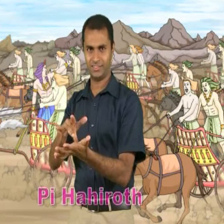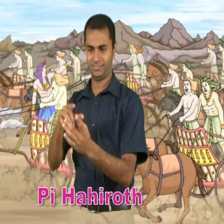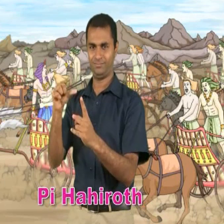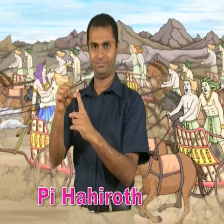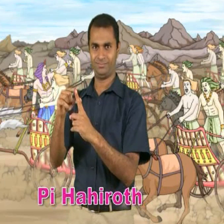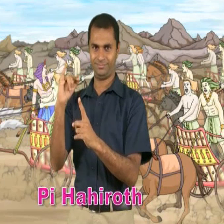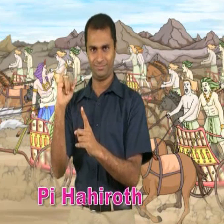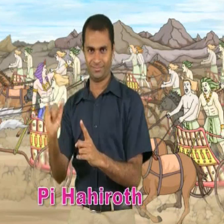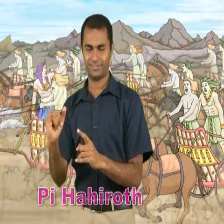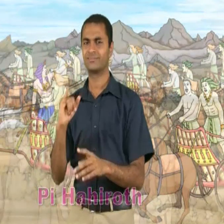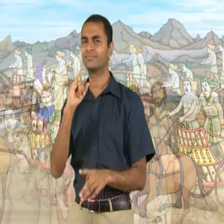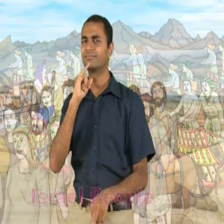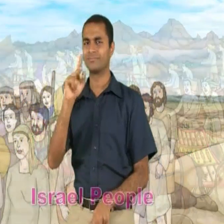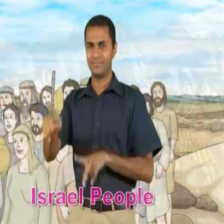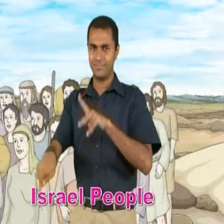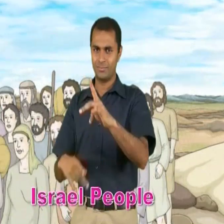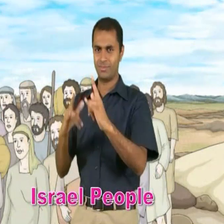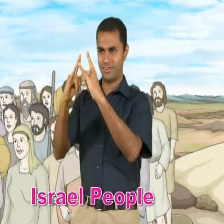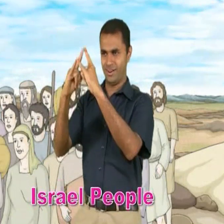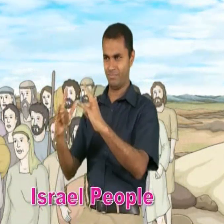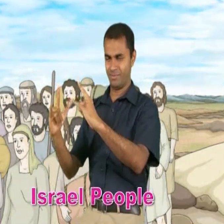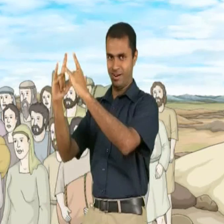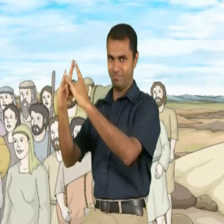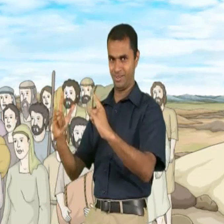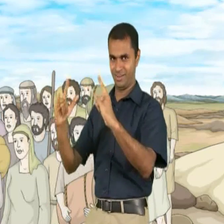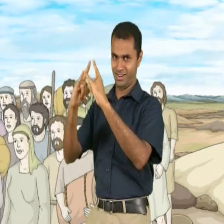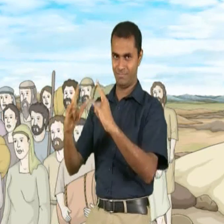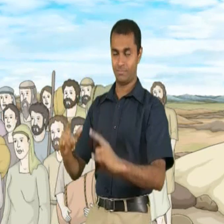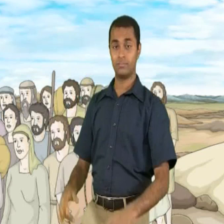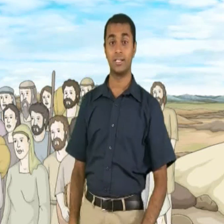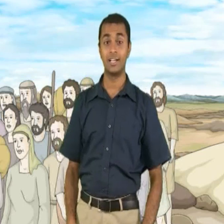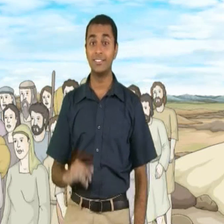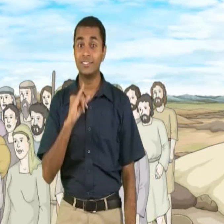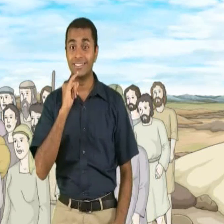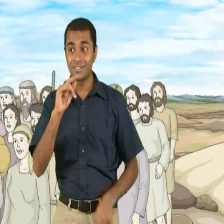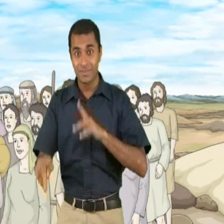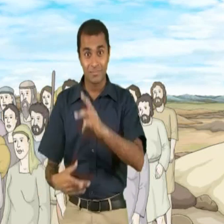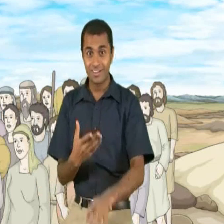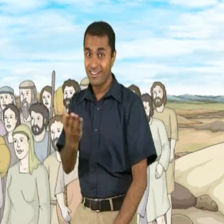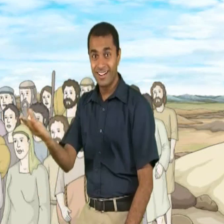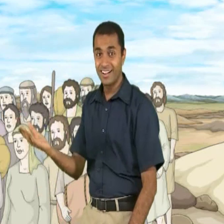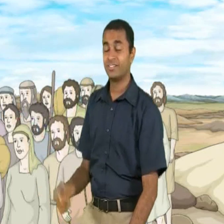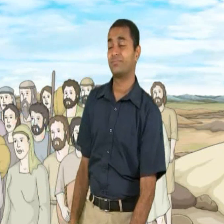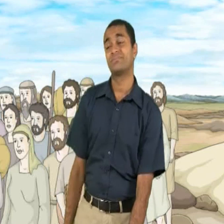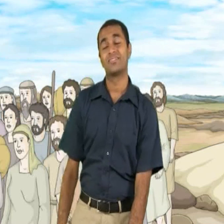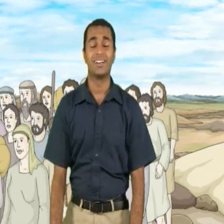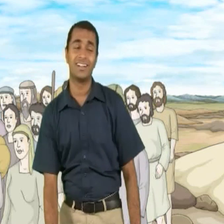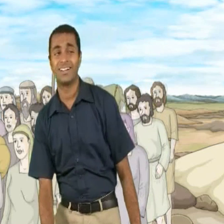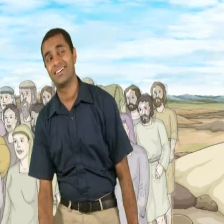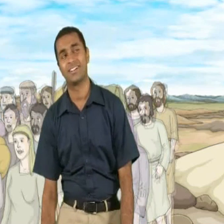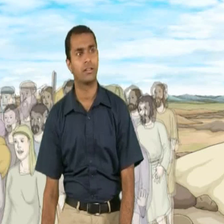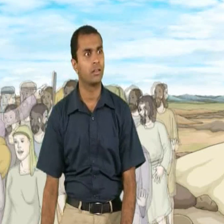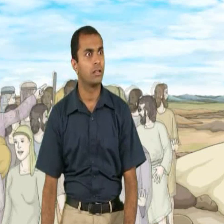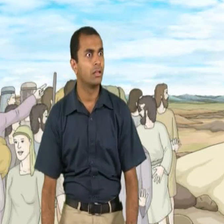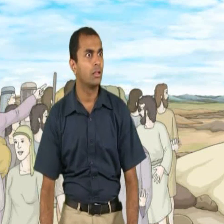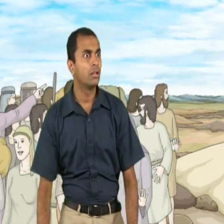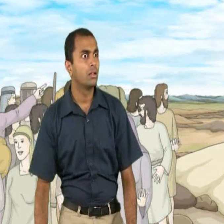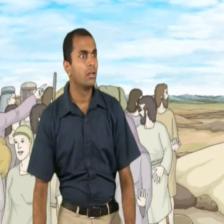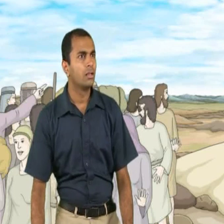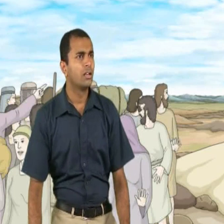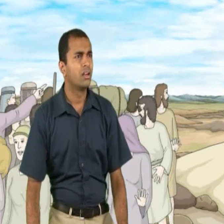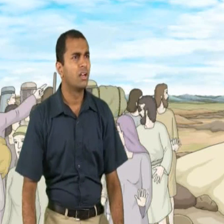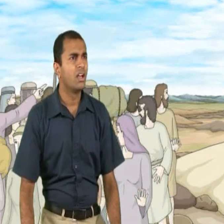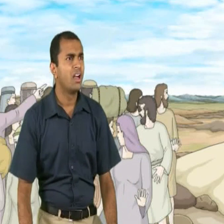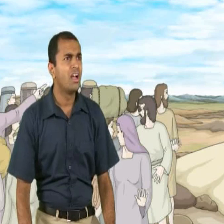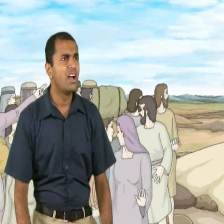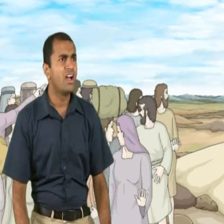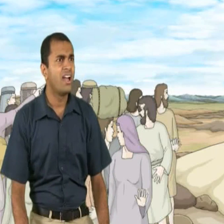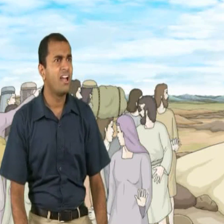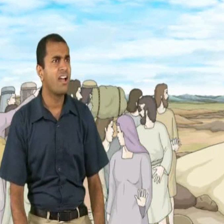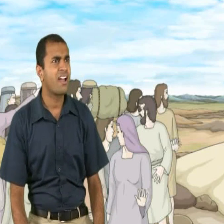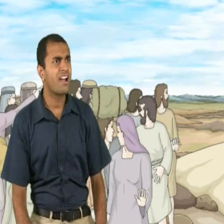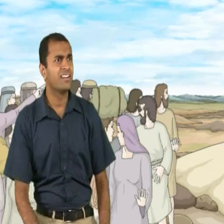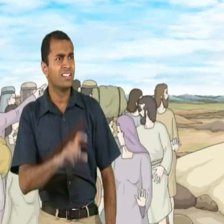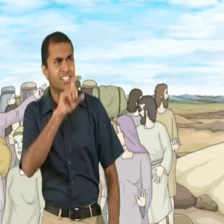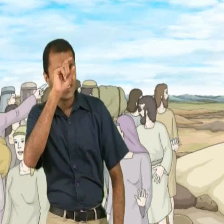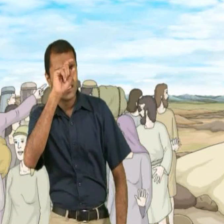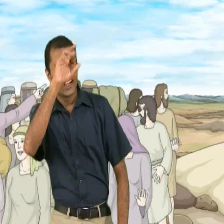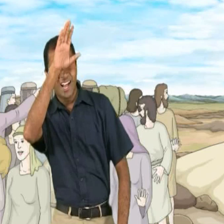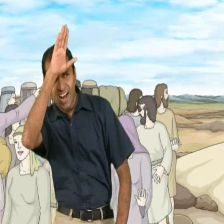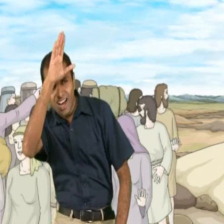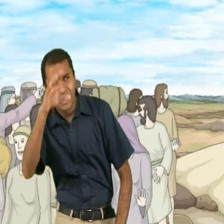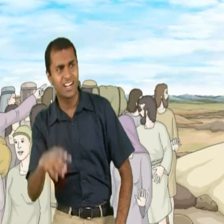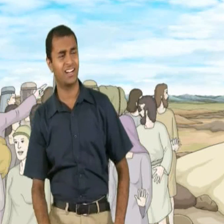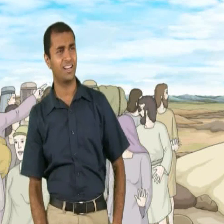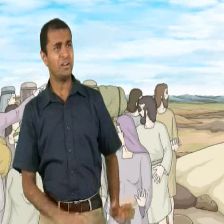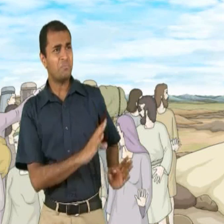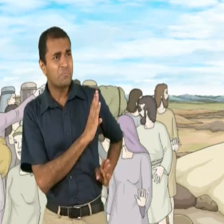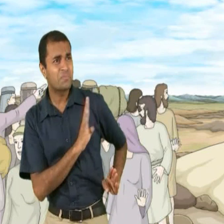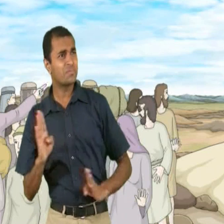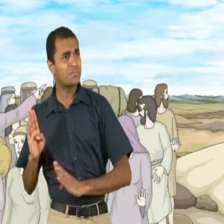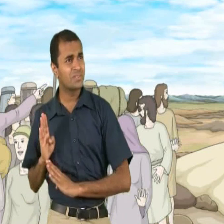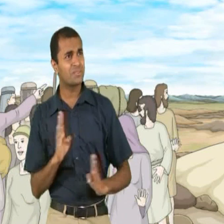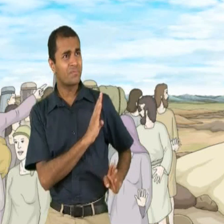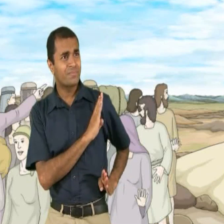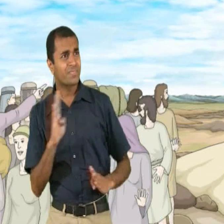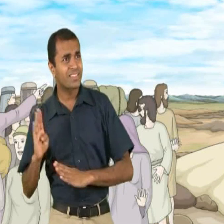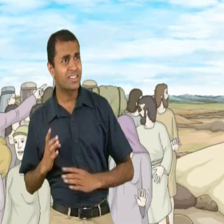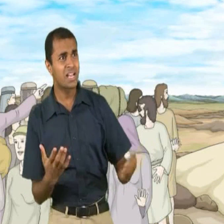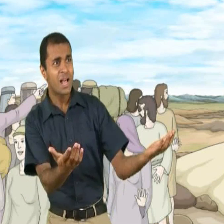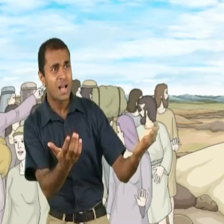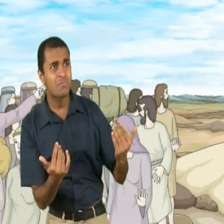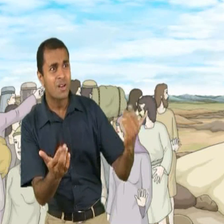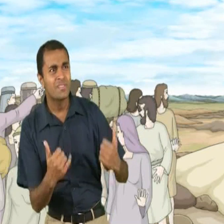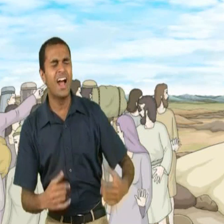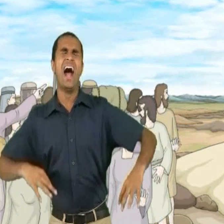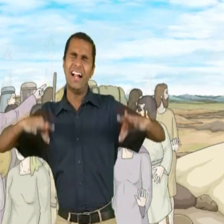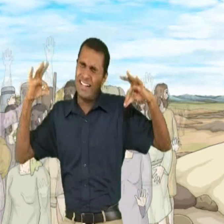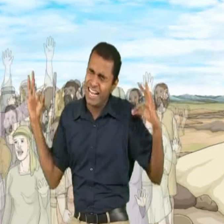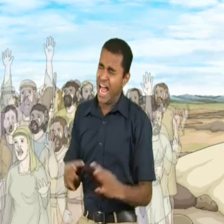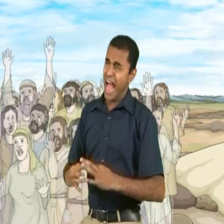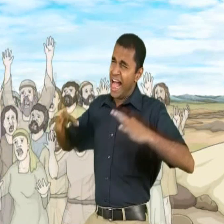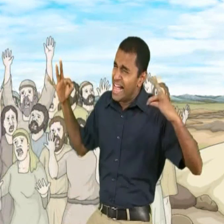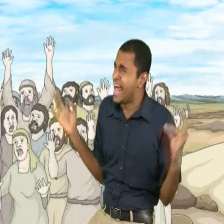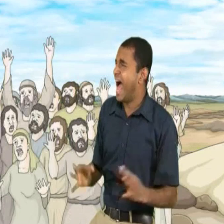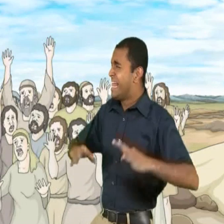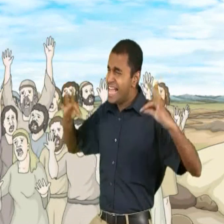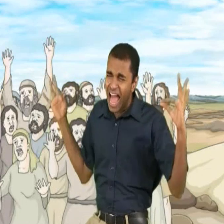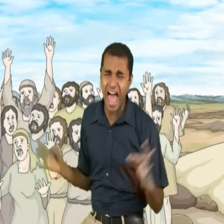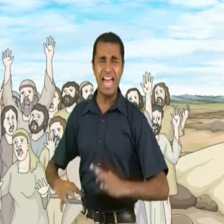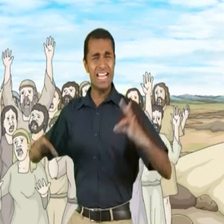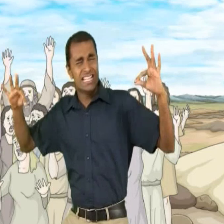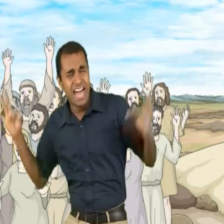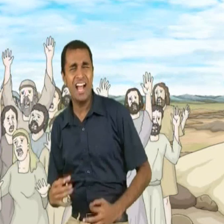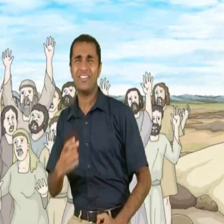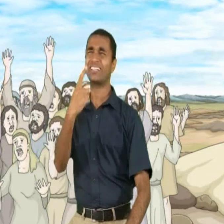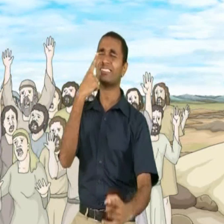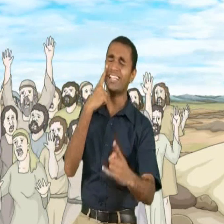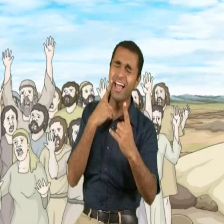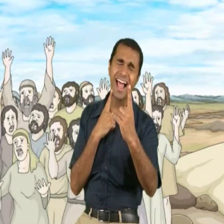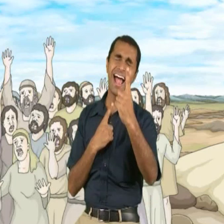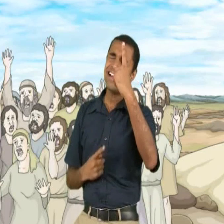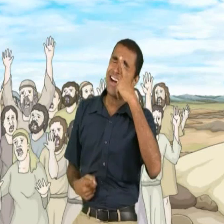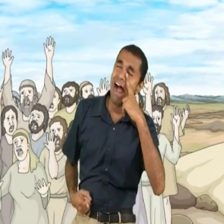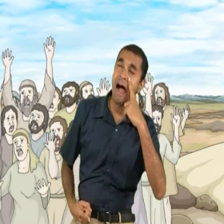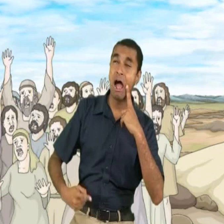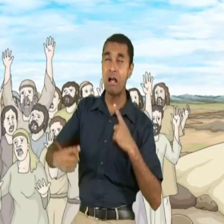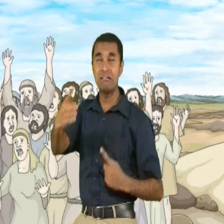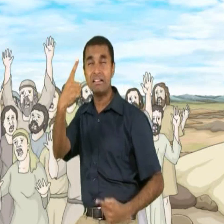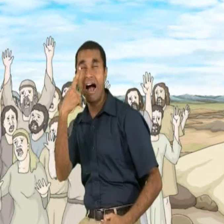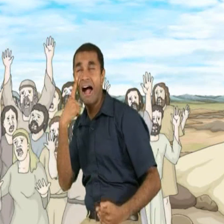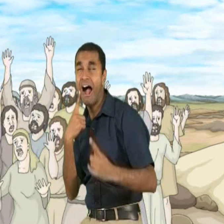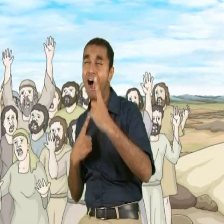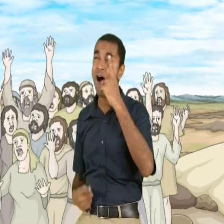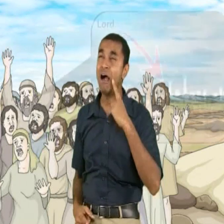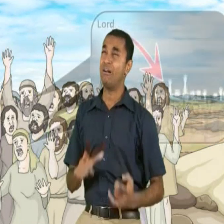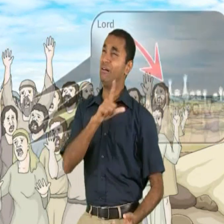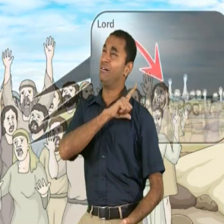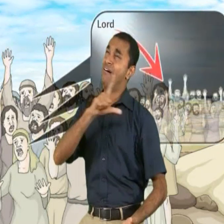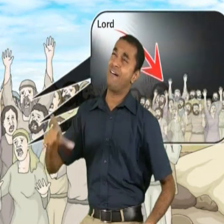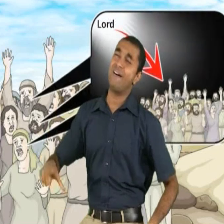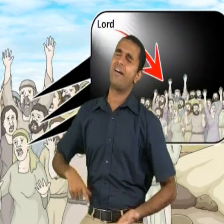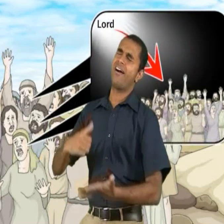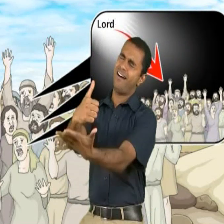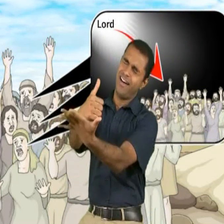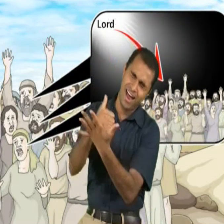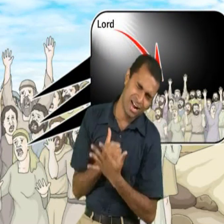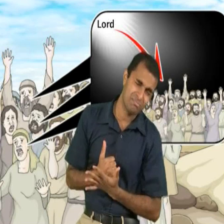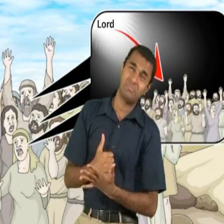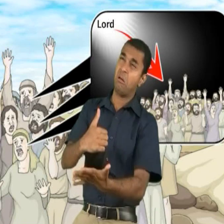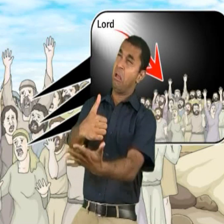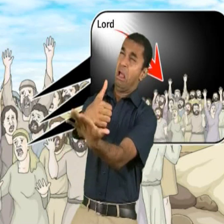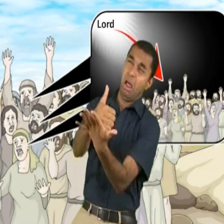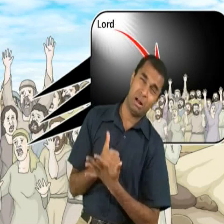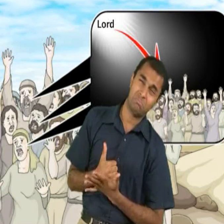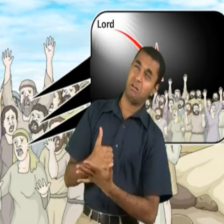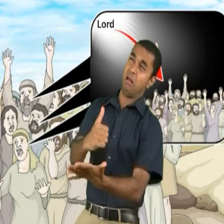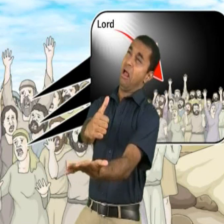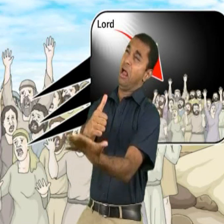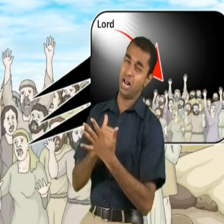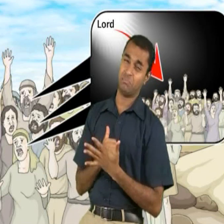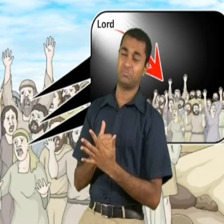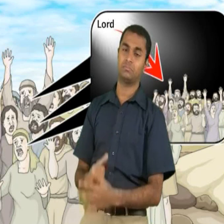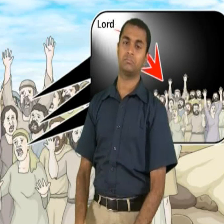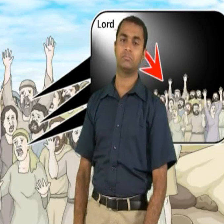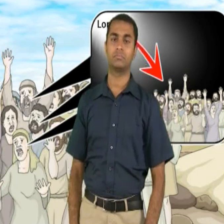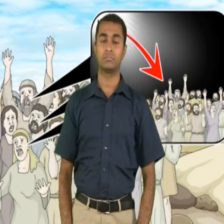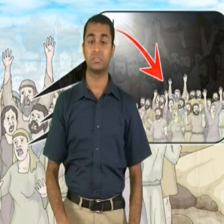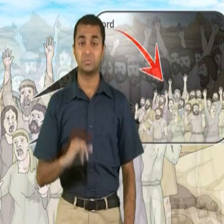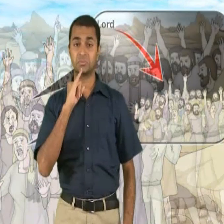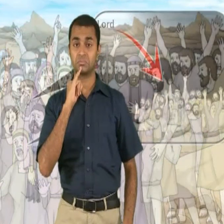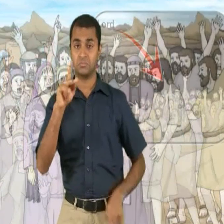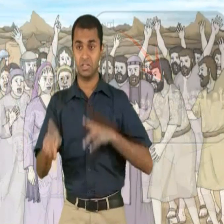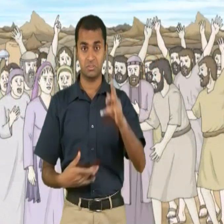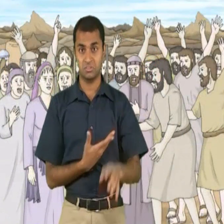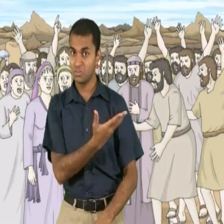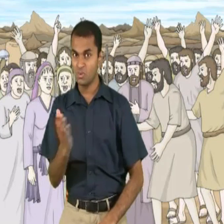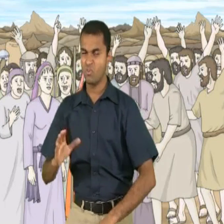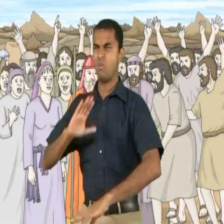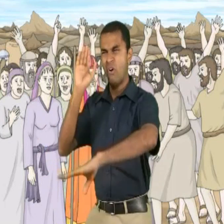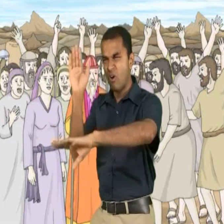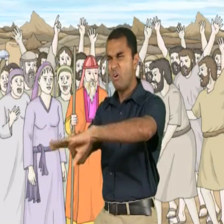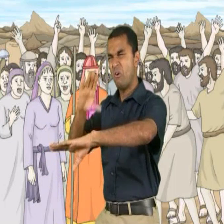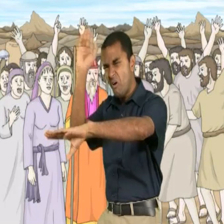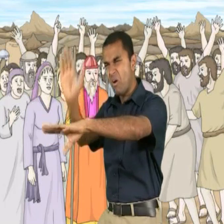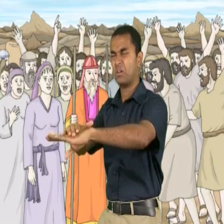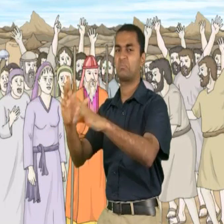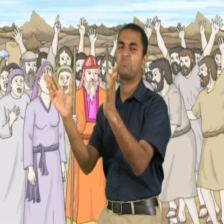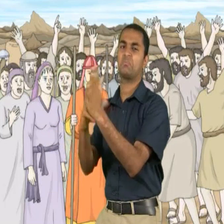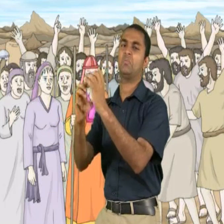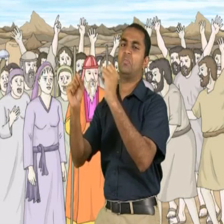As Pharaoh approached, the Israelites looked up and saw the Egyptians marching after them, and they were terrified and cried out to the LORD.